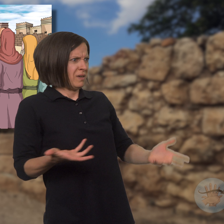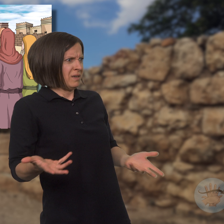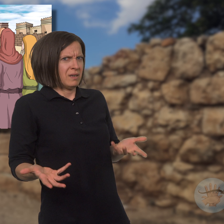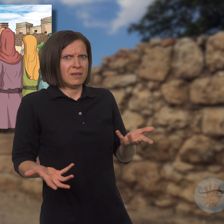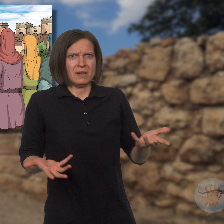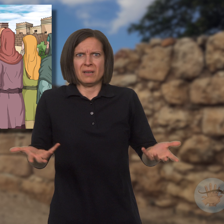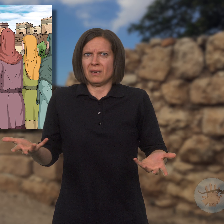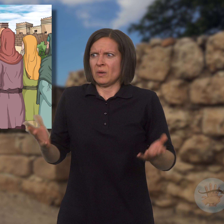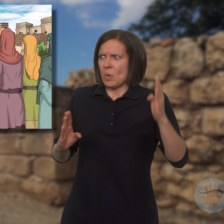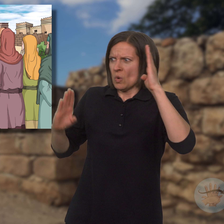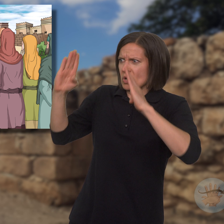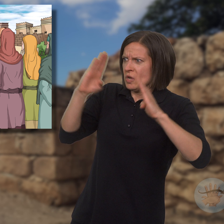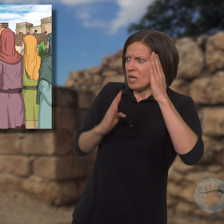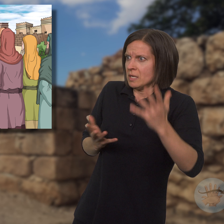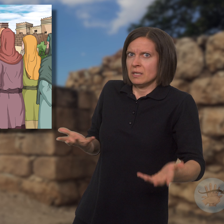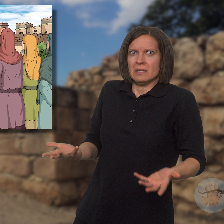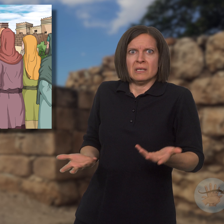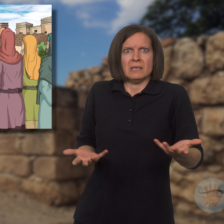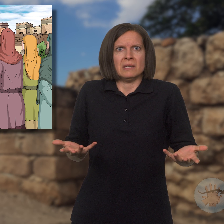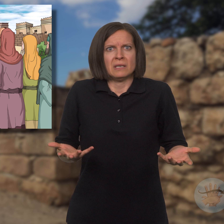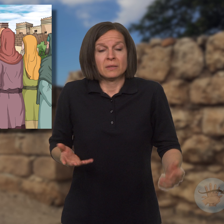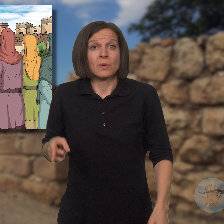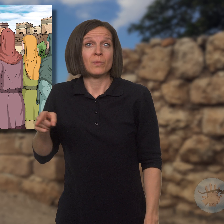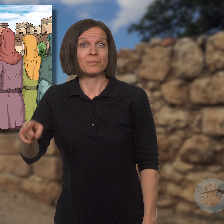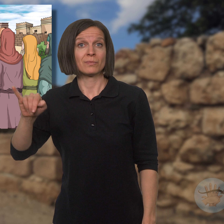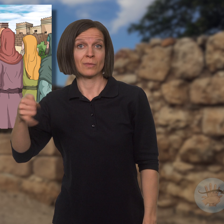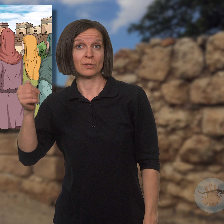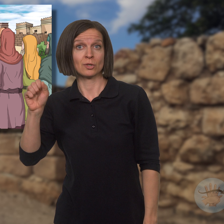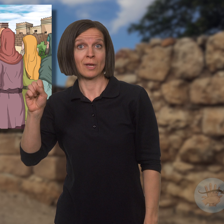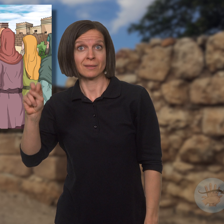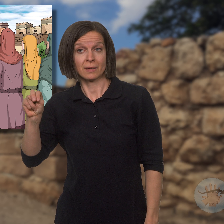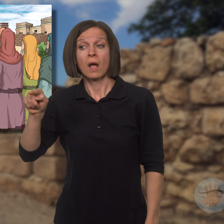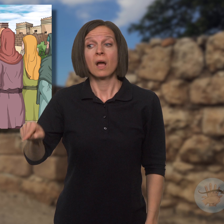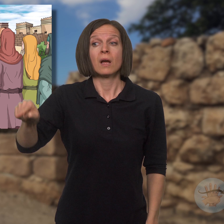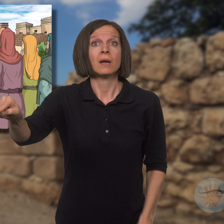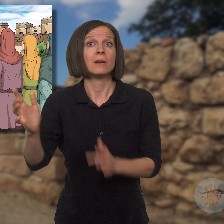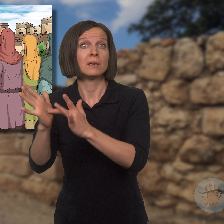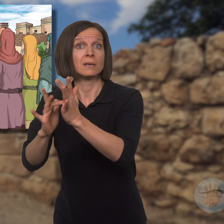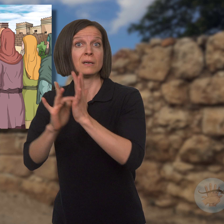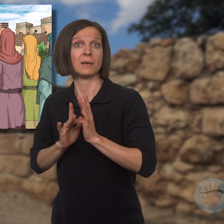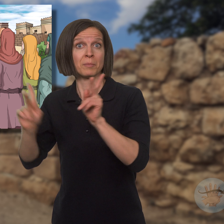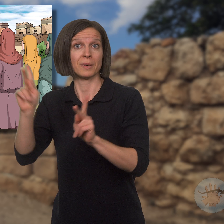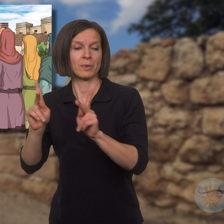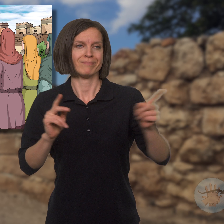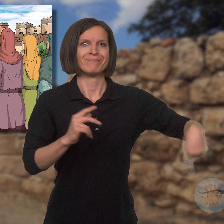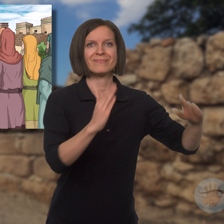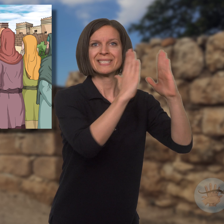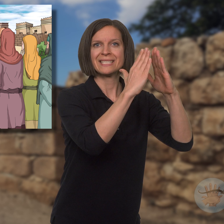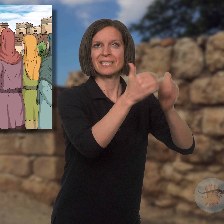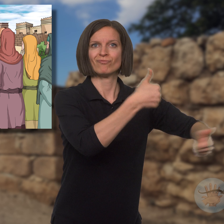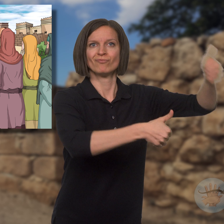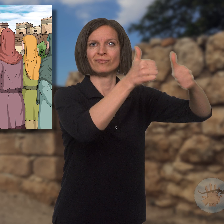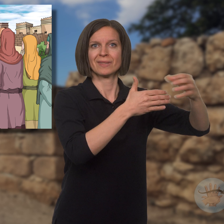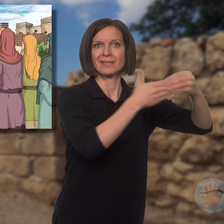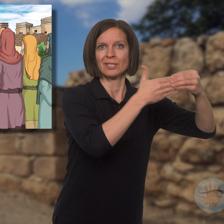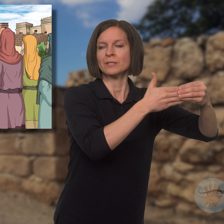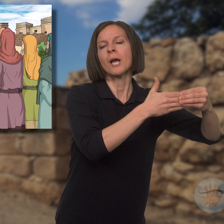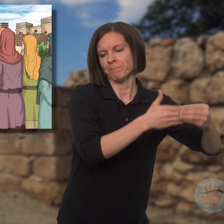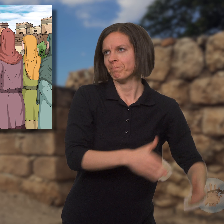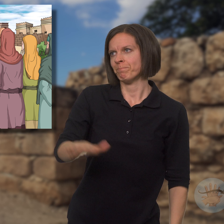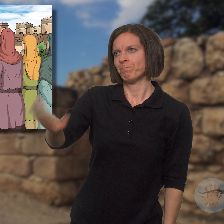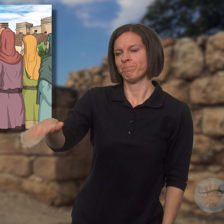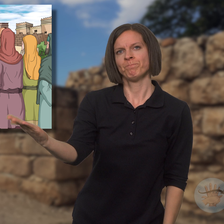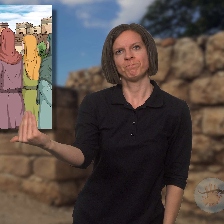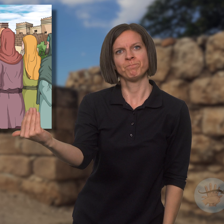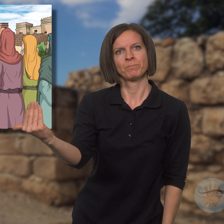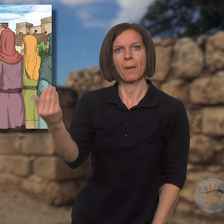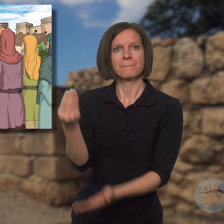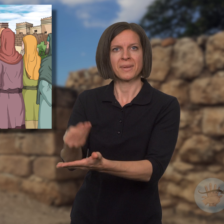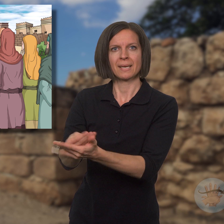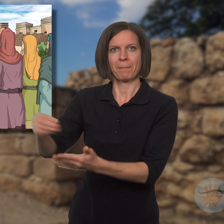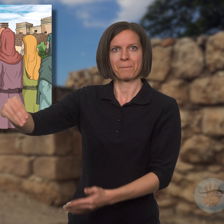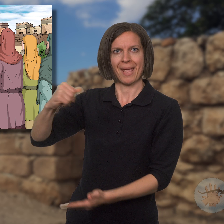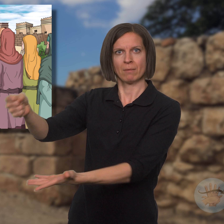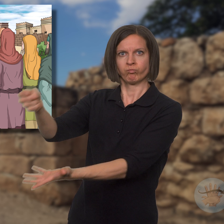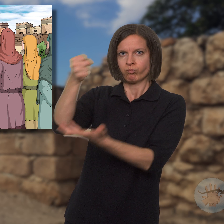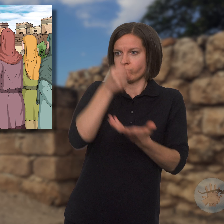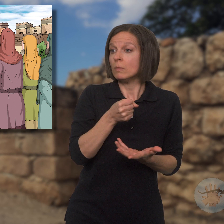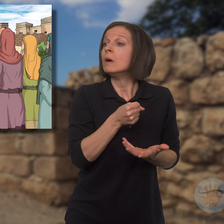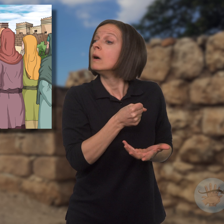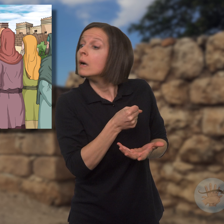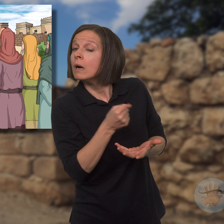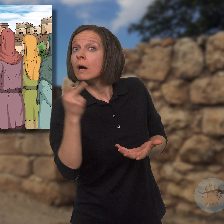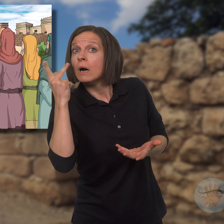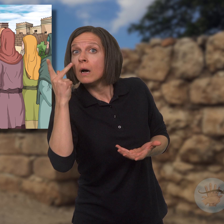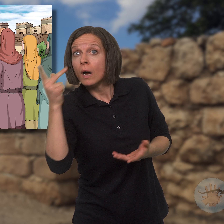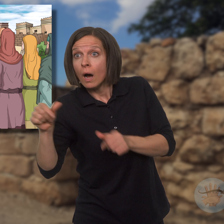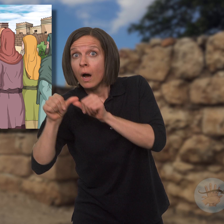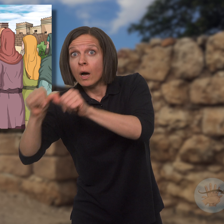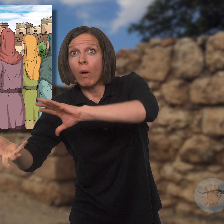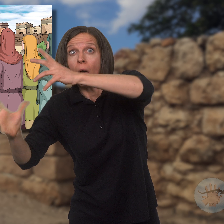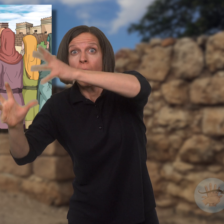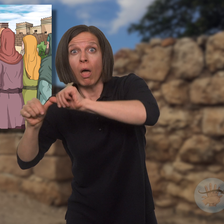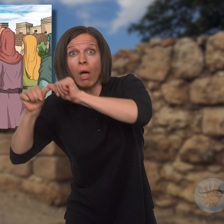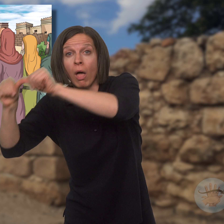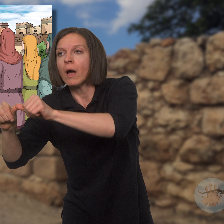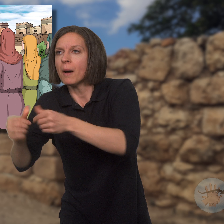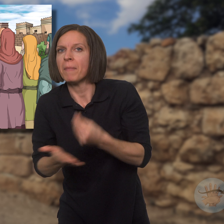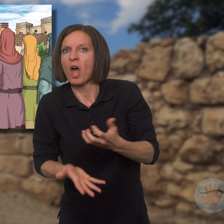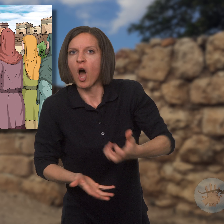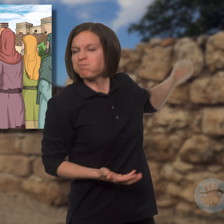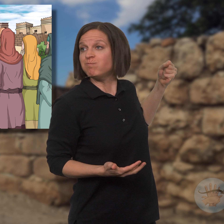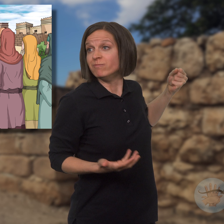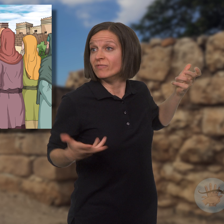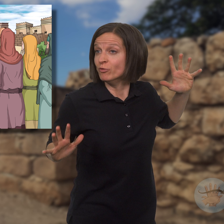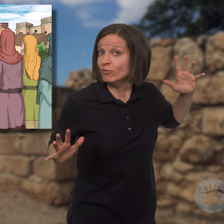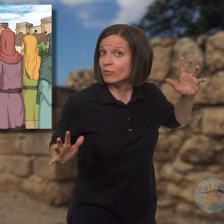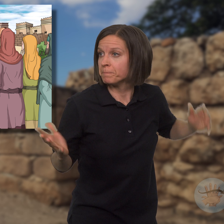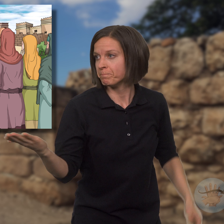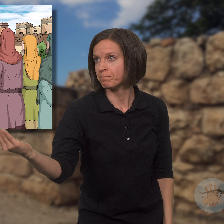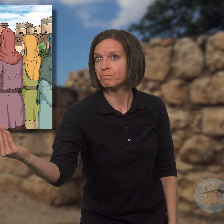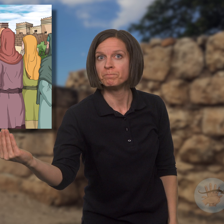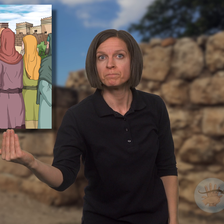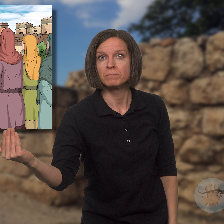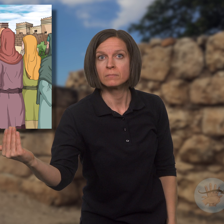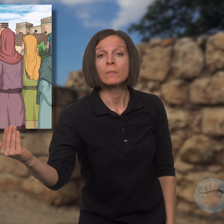On hearing this, the crowd and city officials were greatly disturbed.